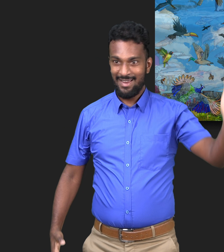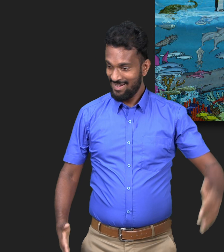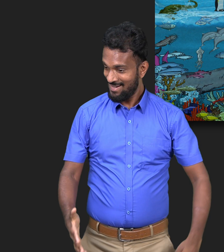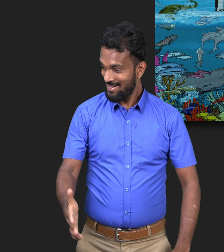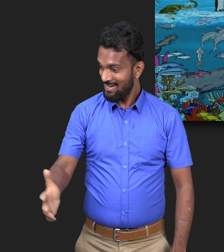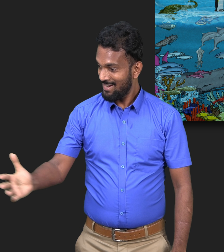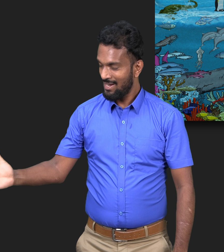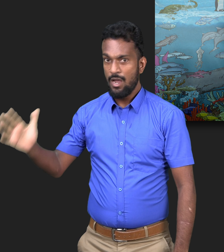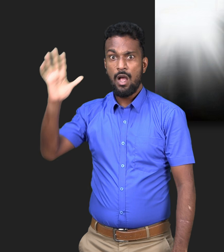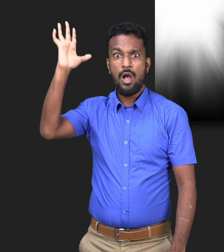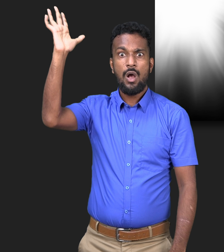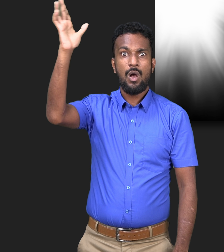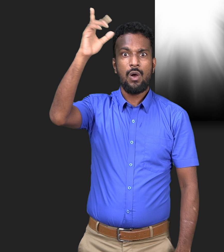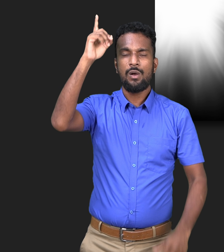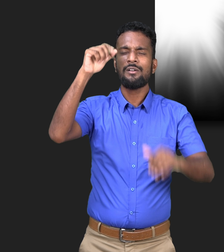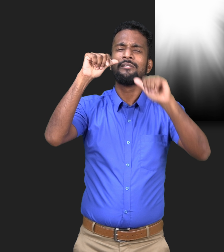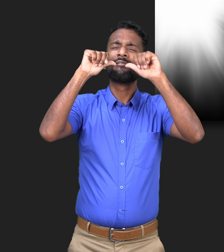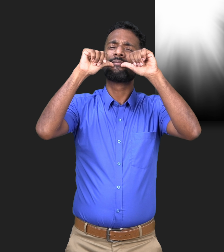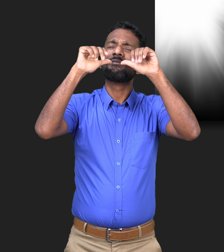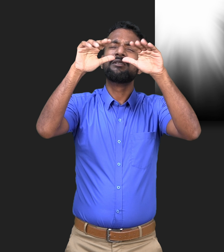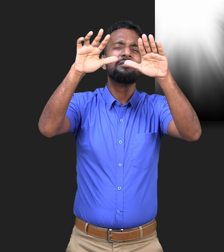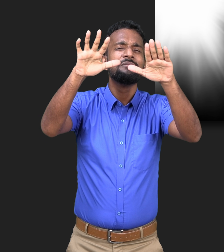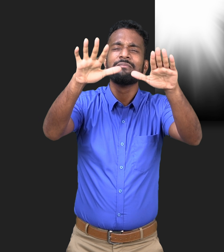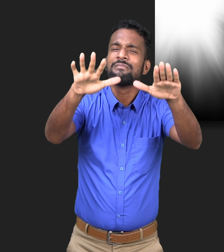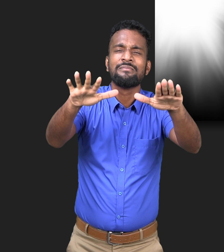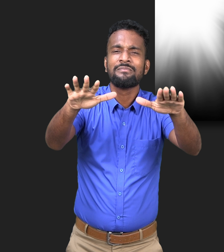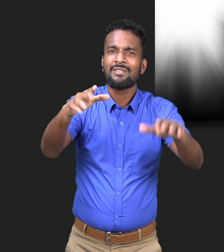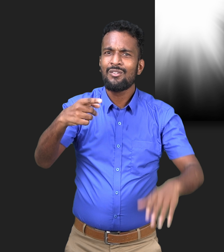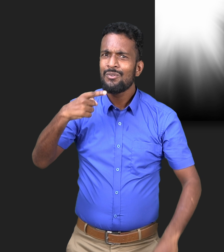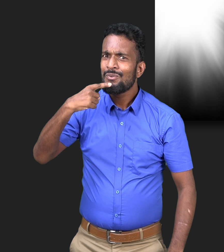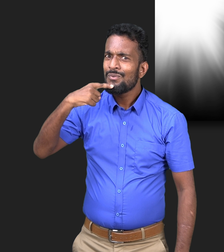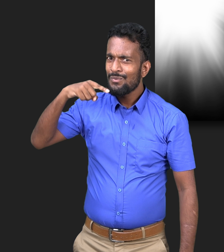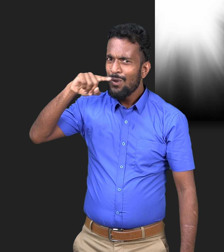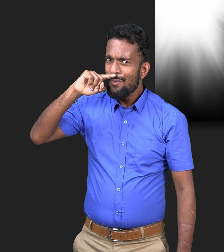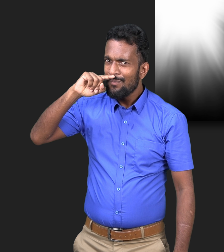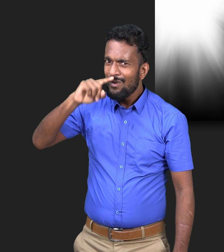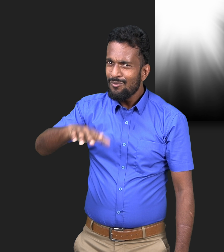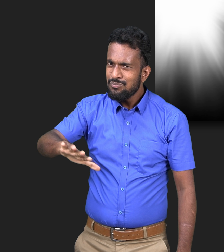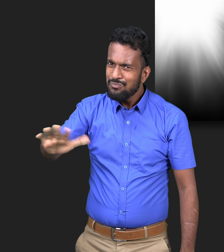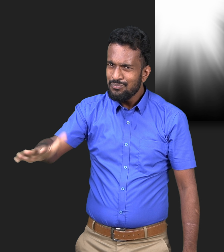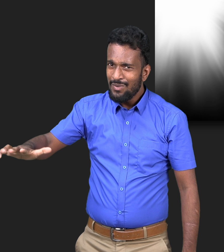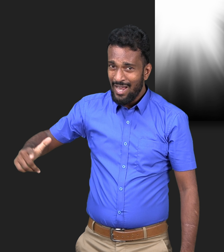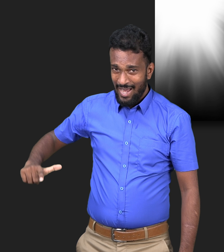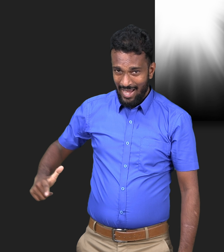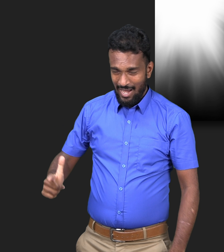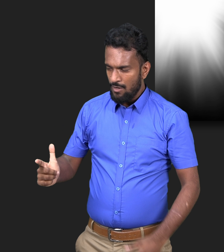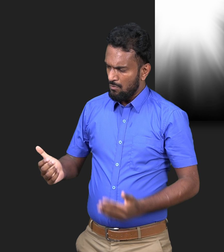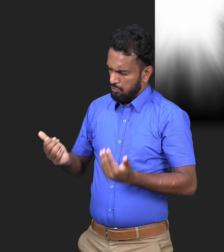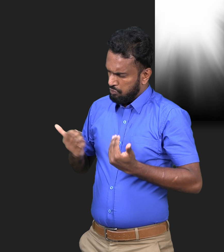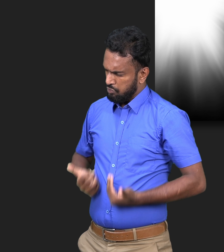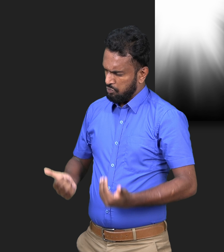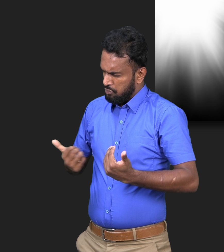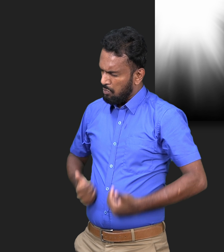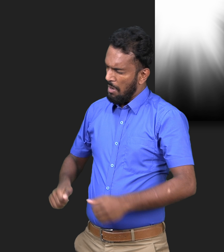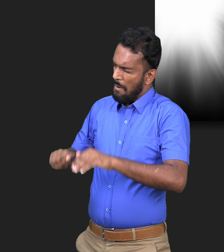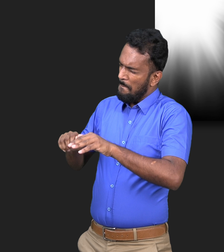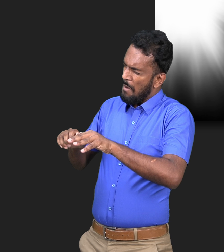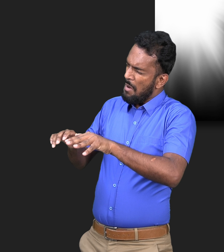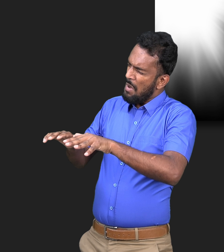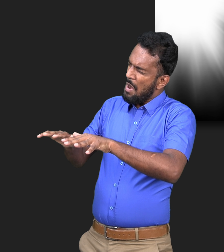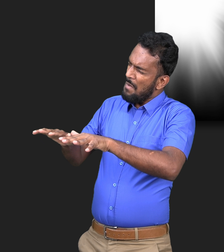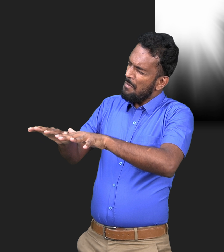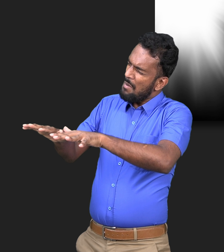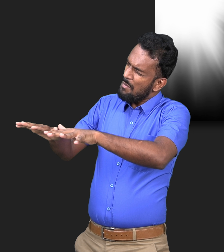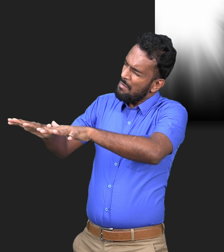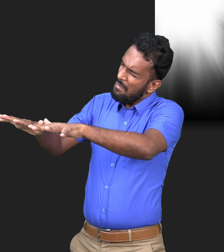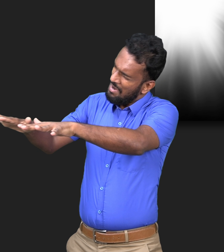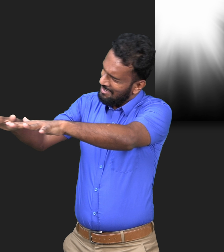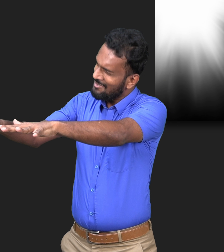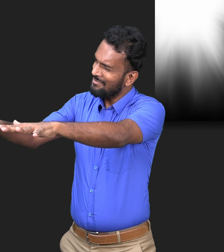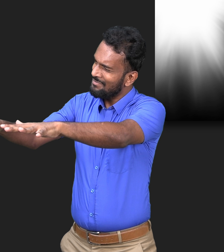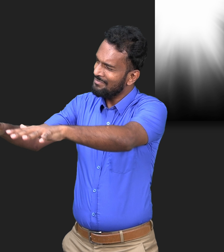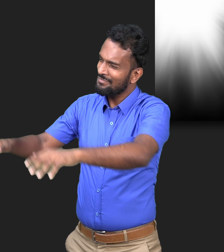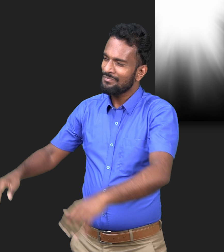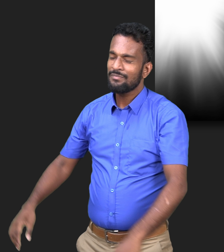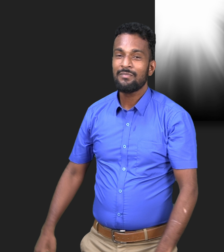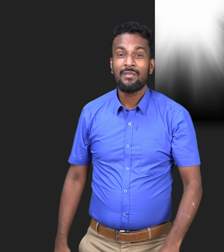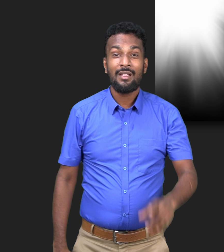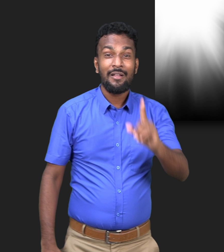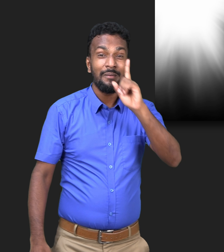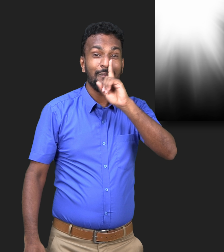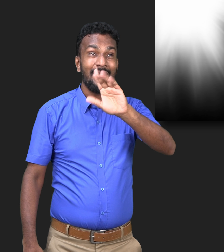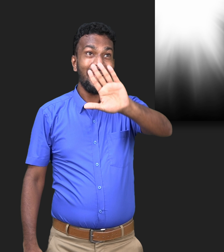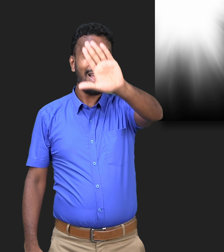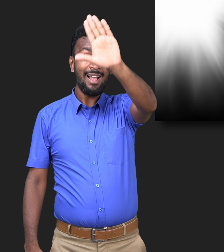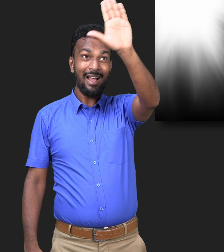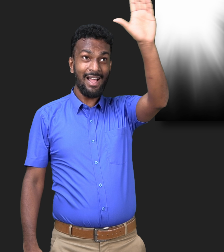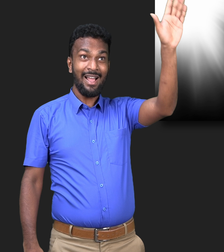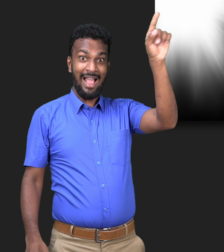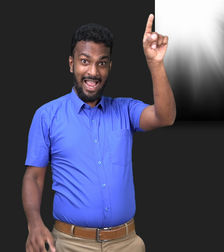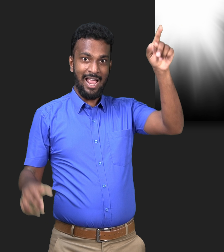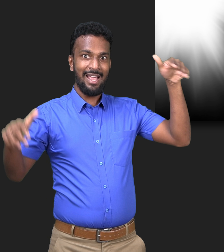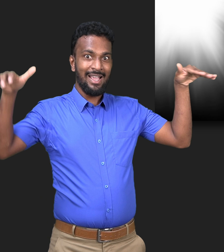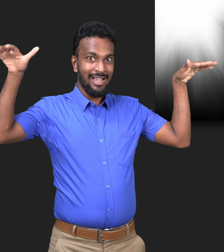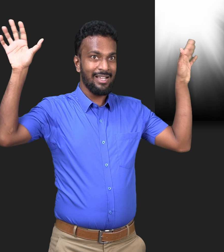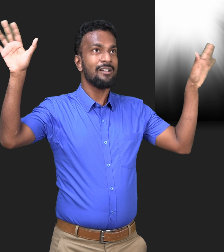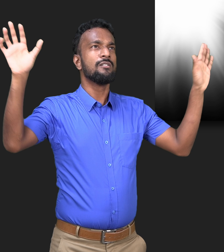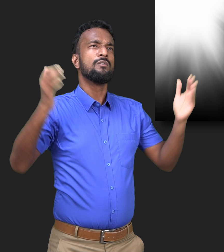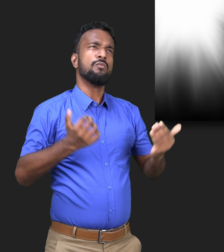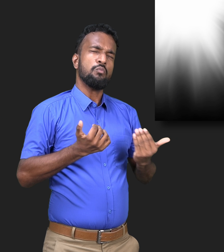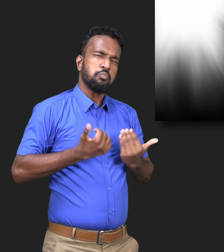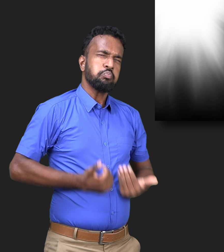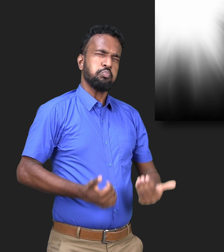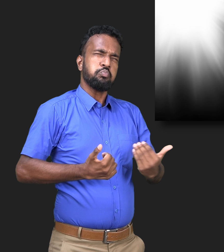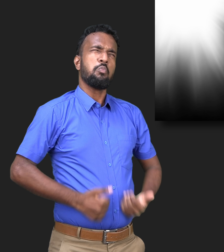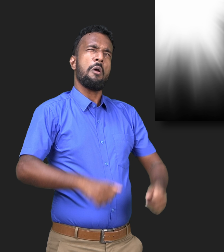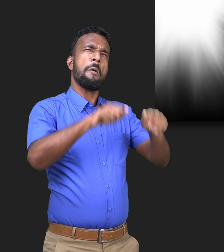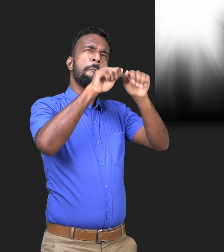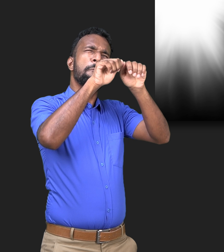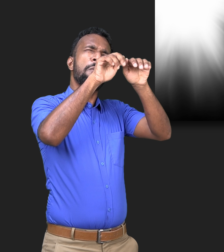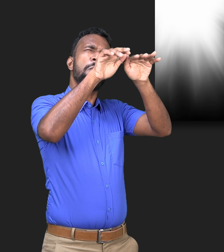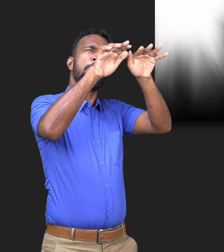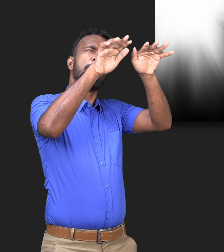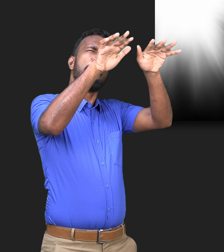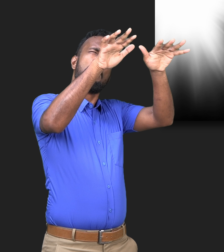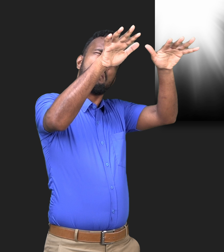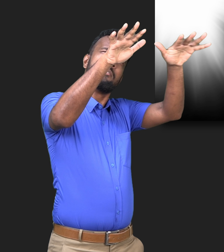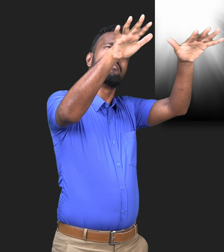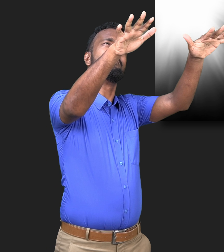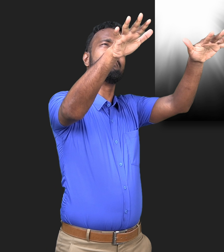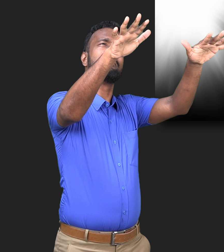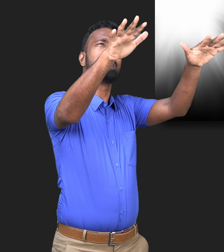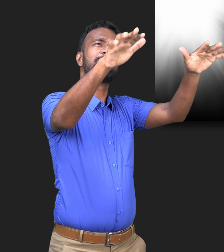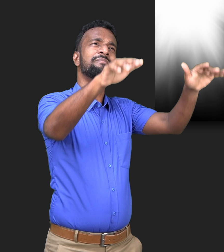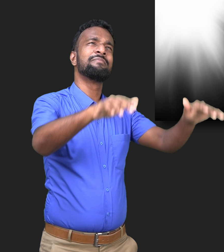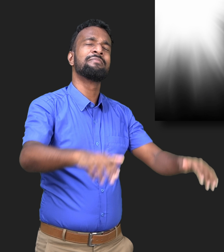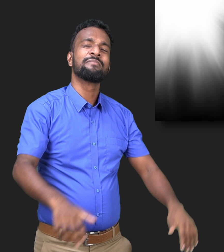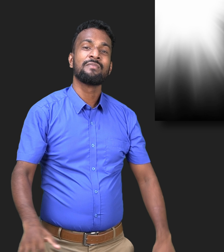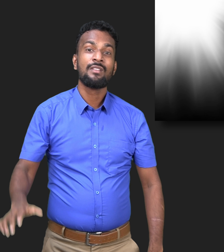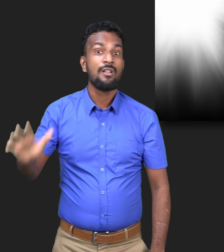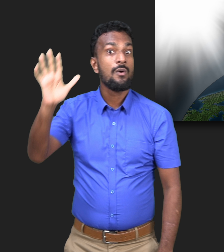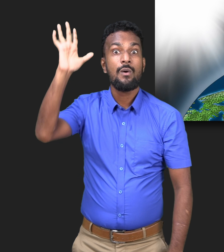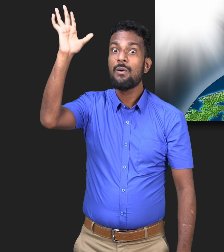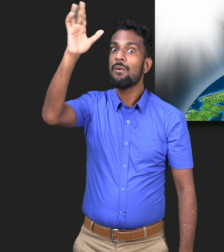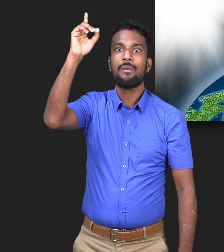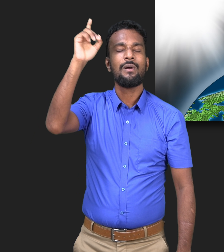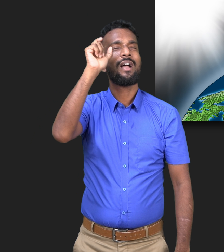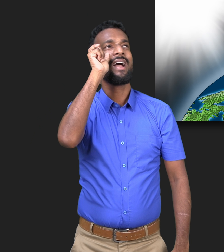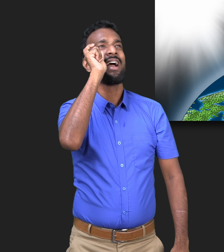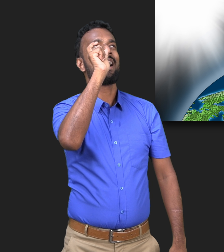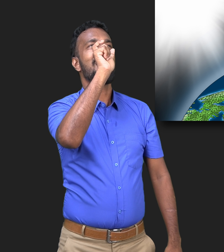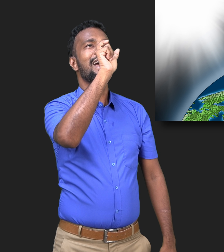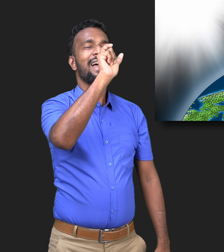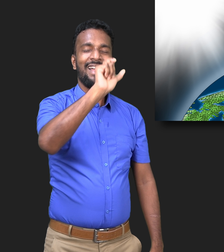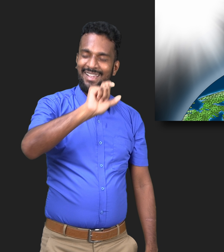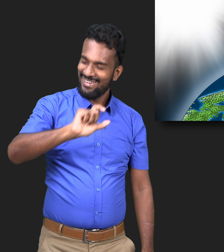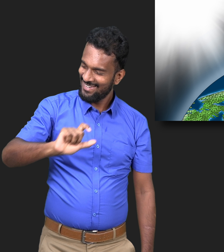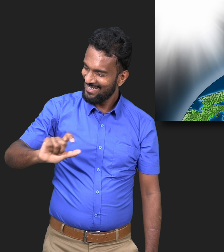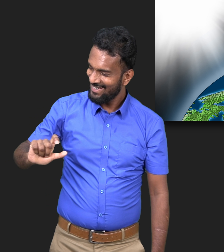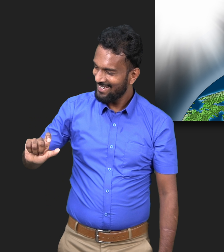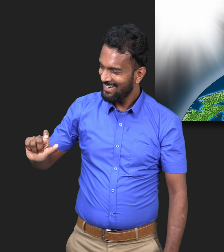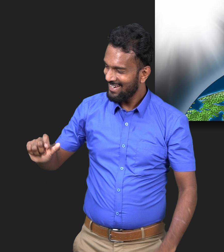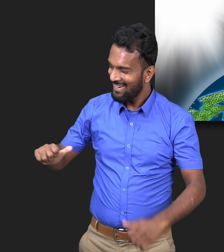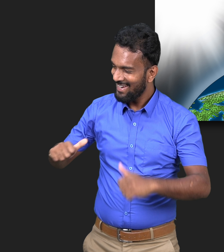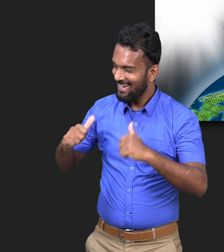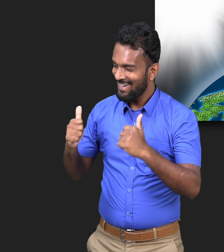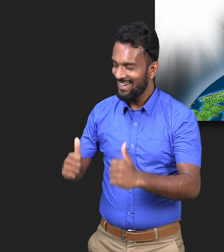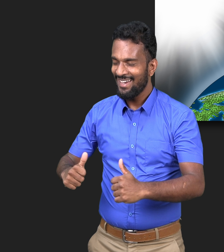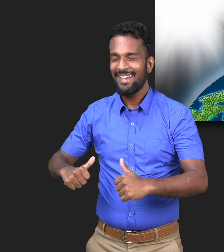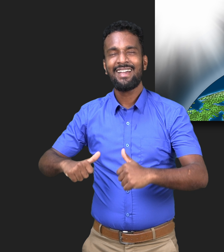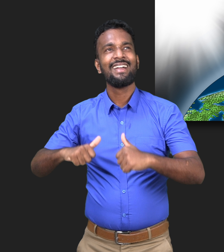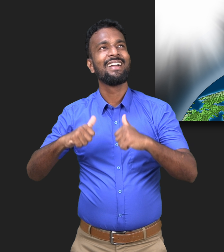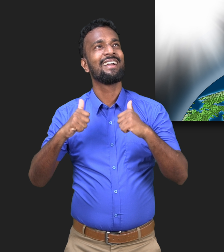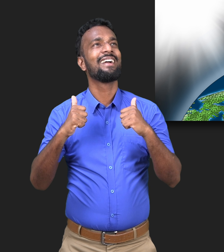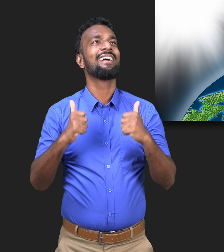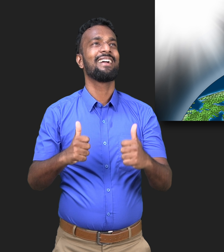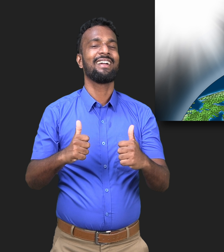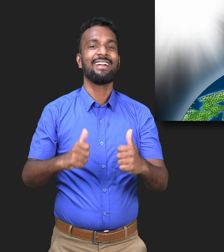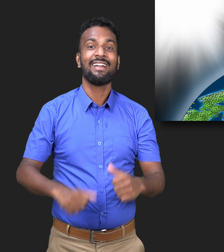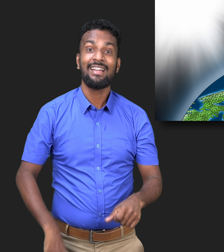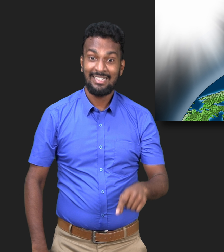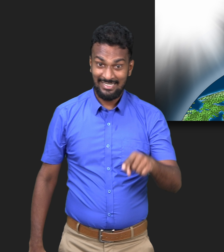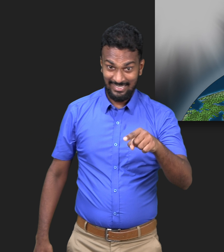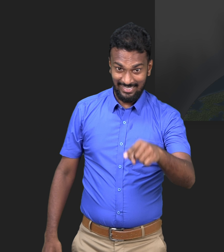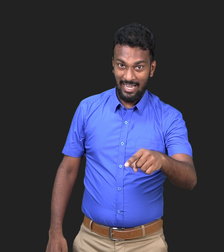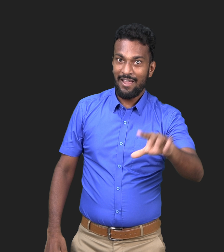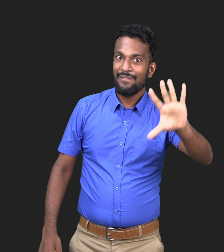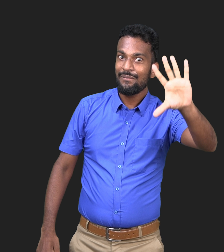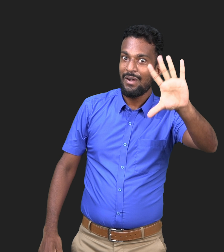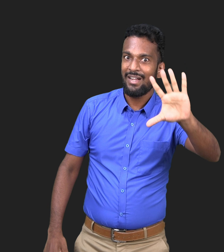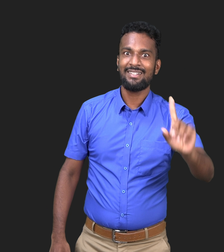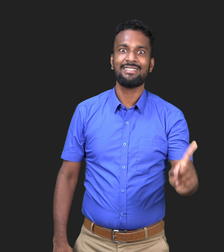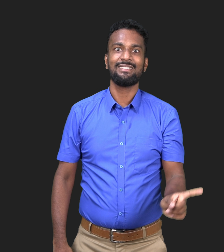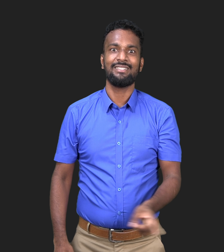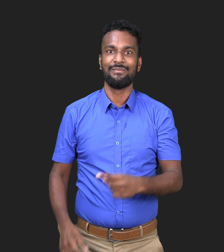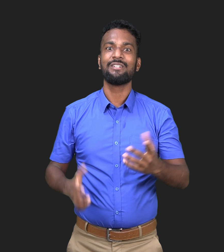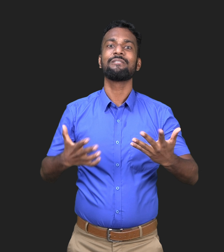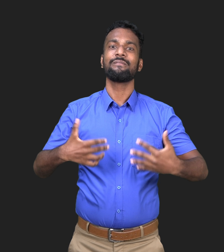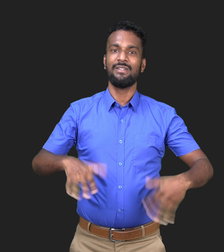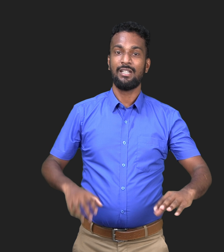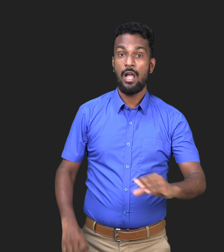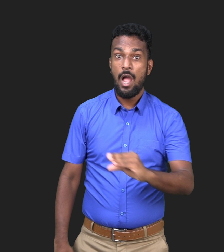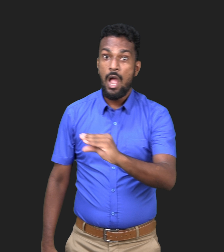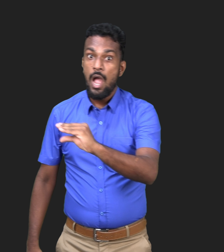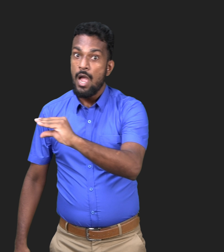Then God blessed them and said, “Be fruitful and multiply and fill the waters of the seas, and let birds multiply on the earth.”